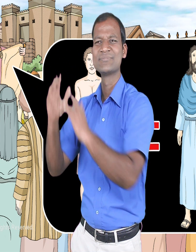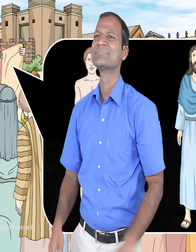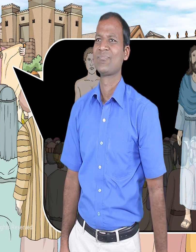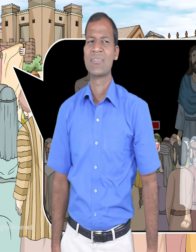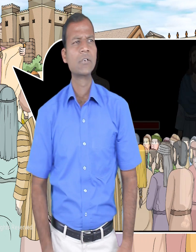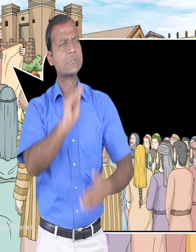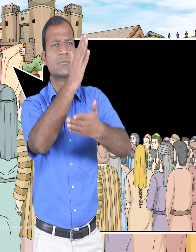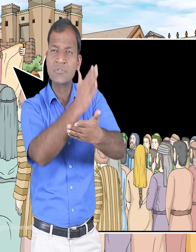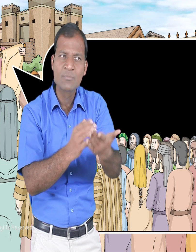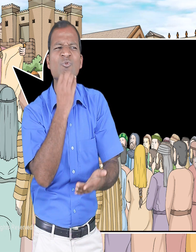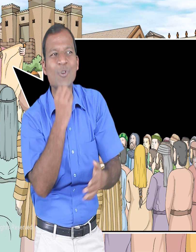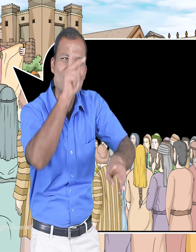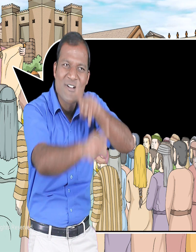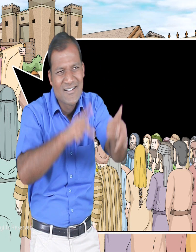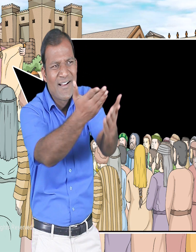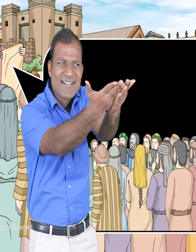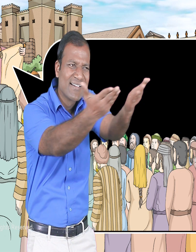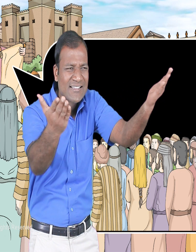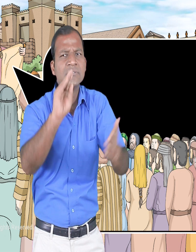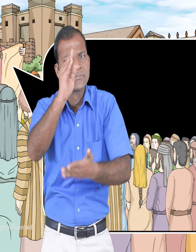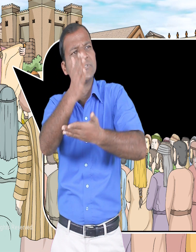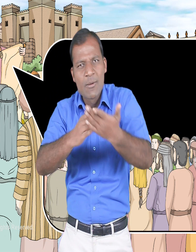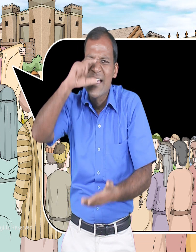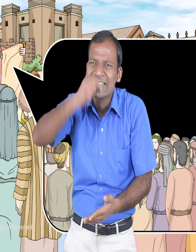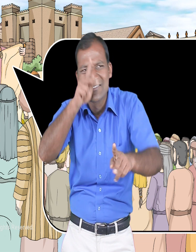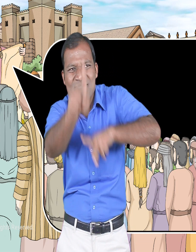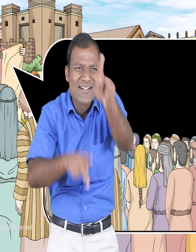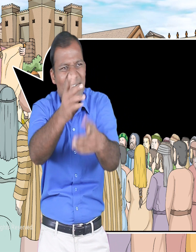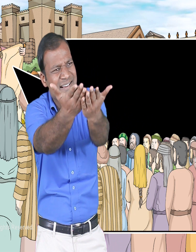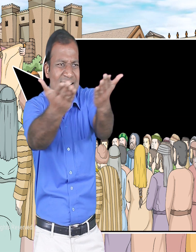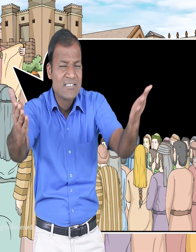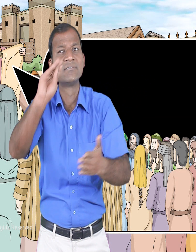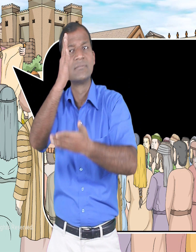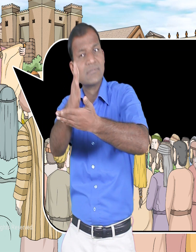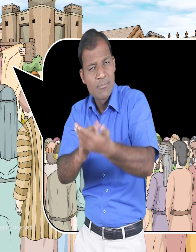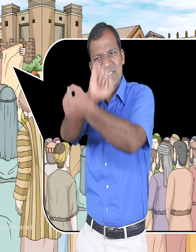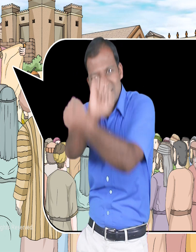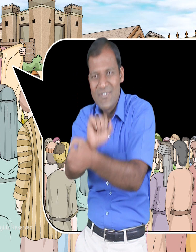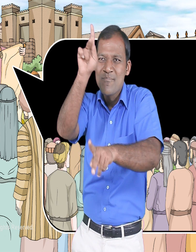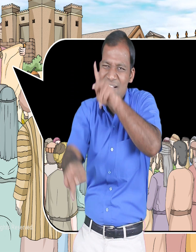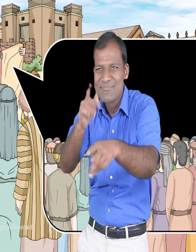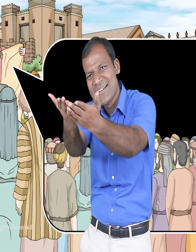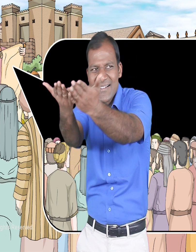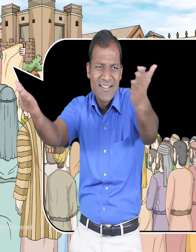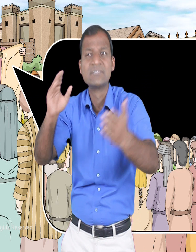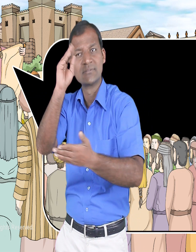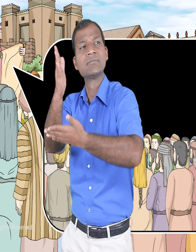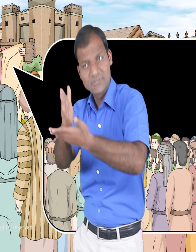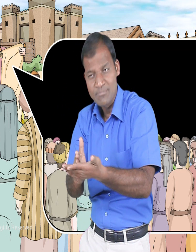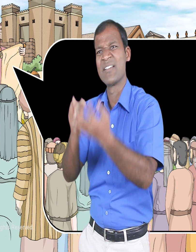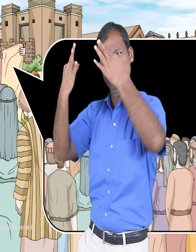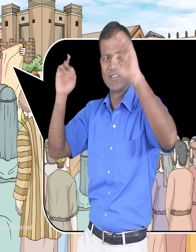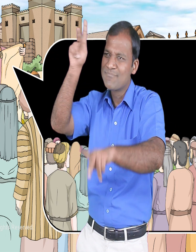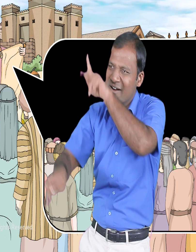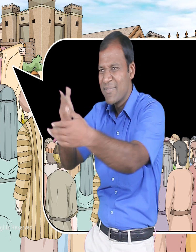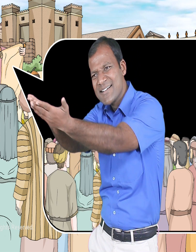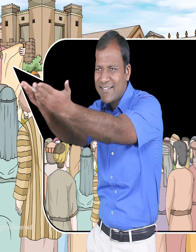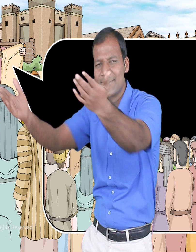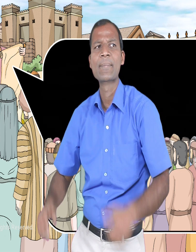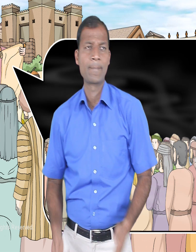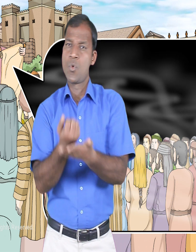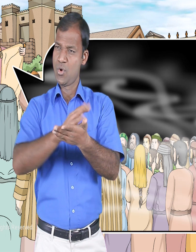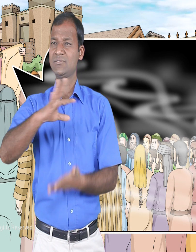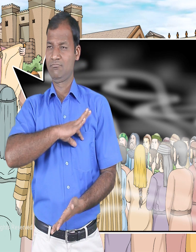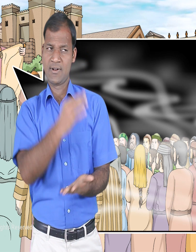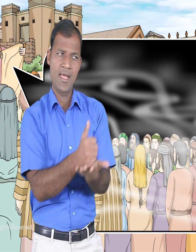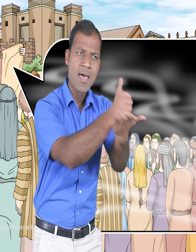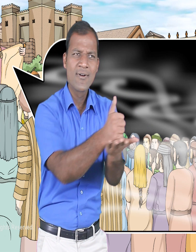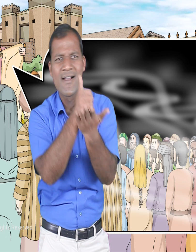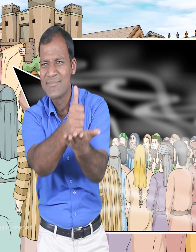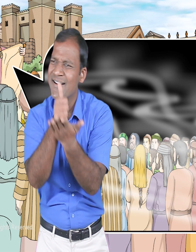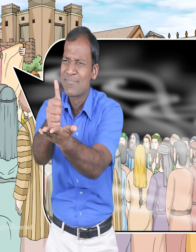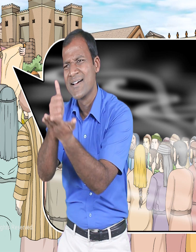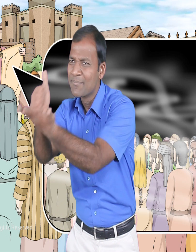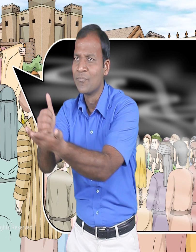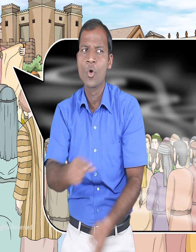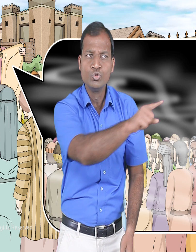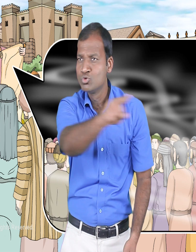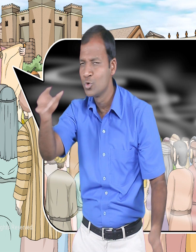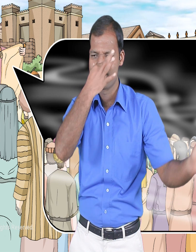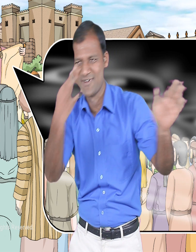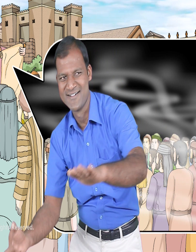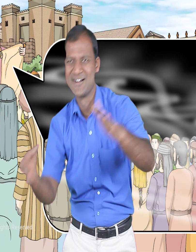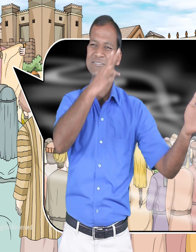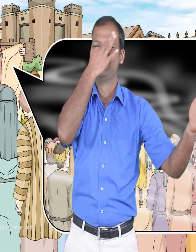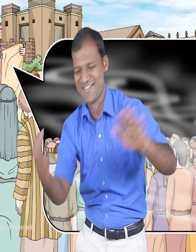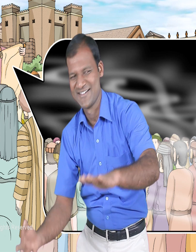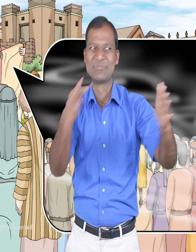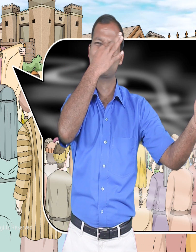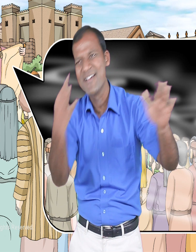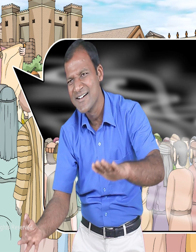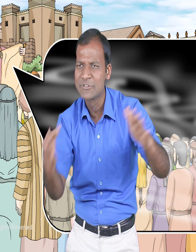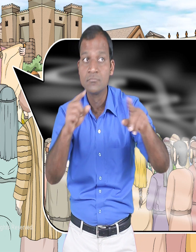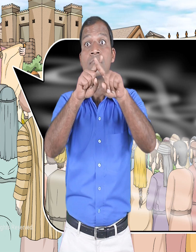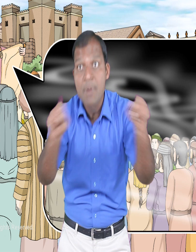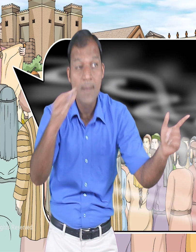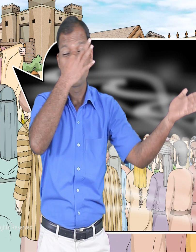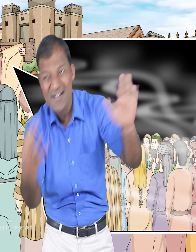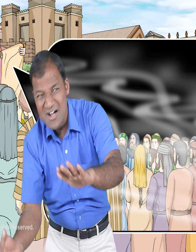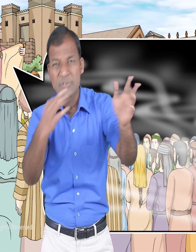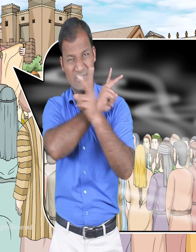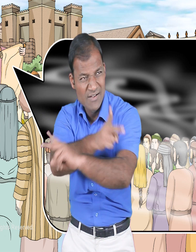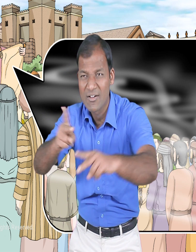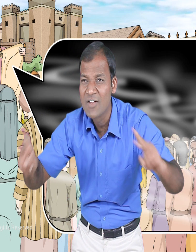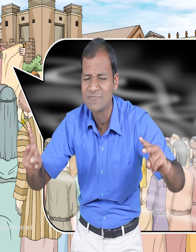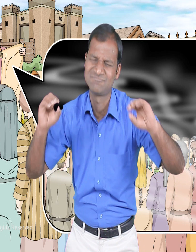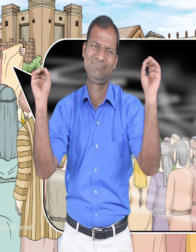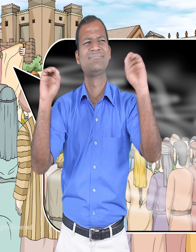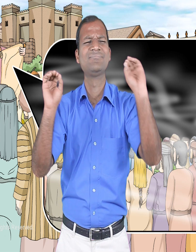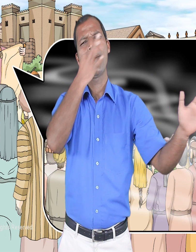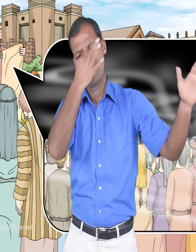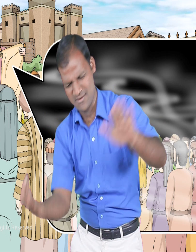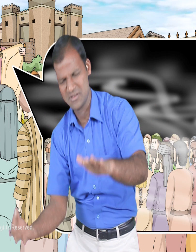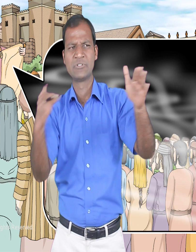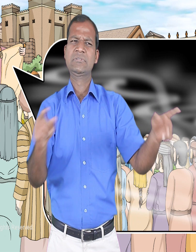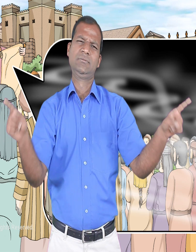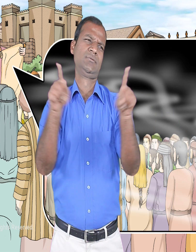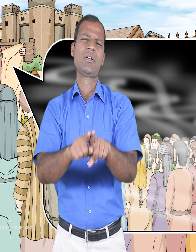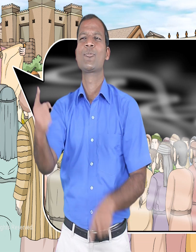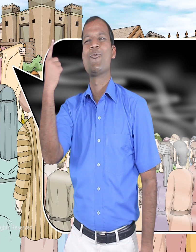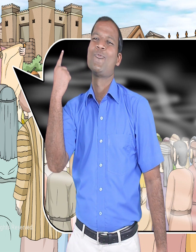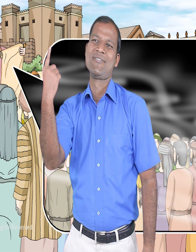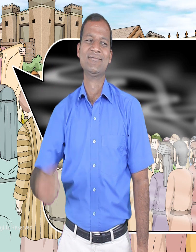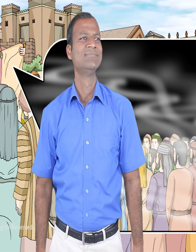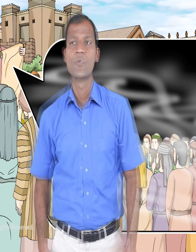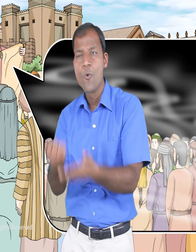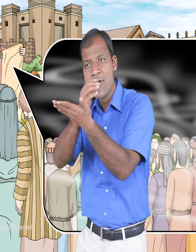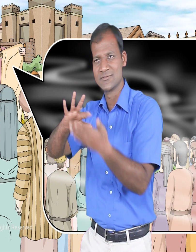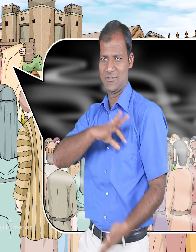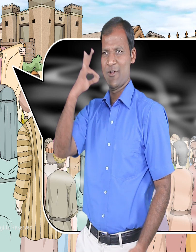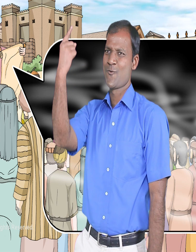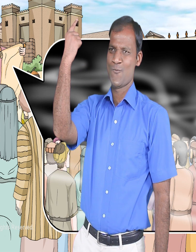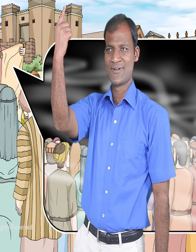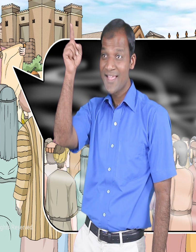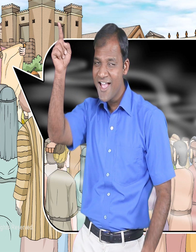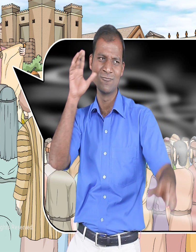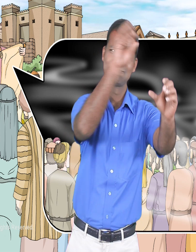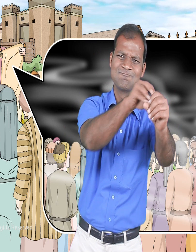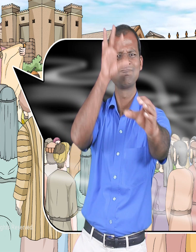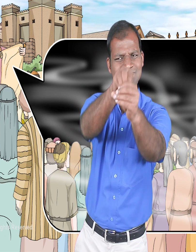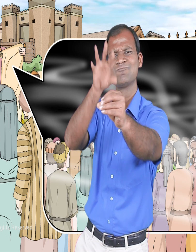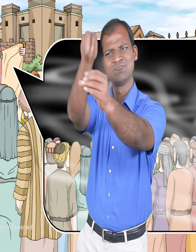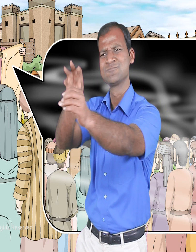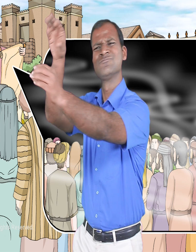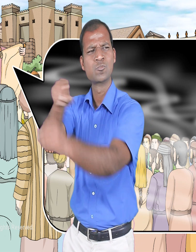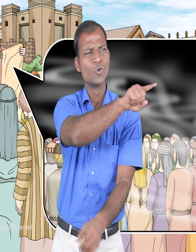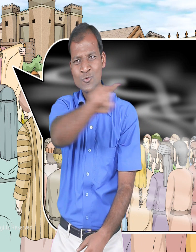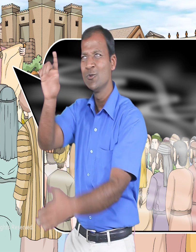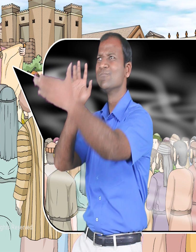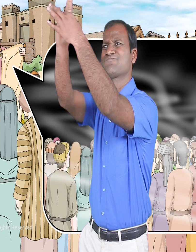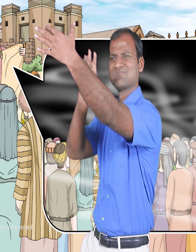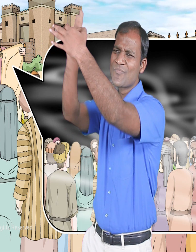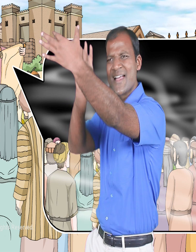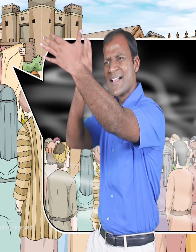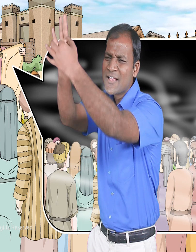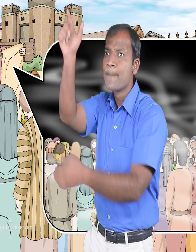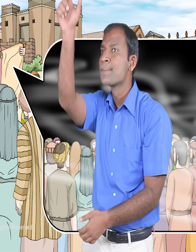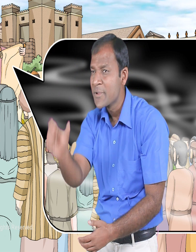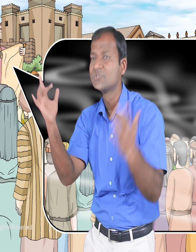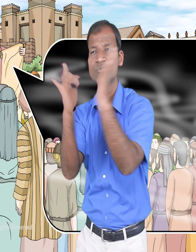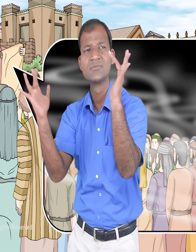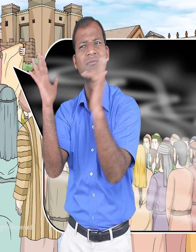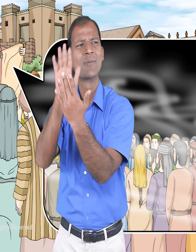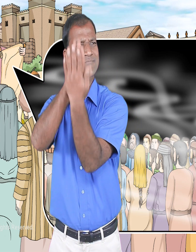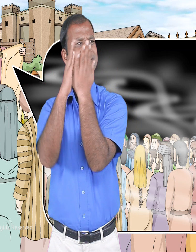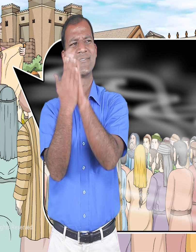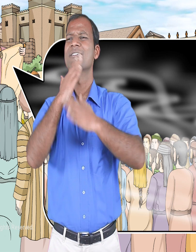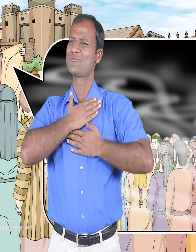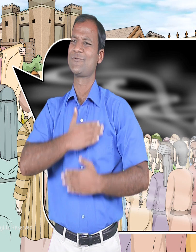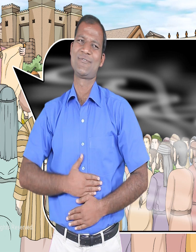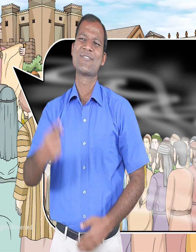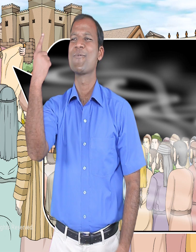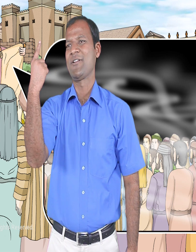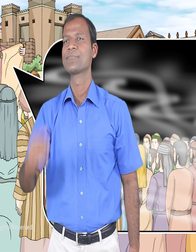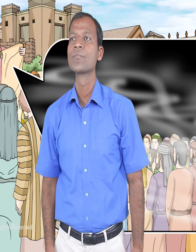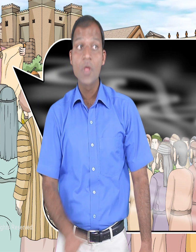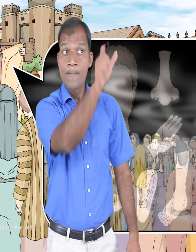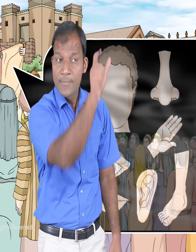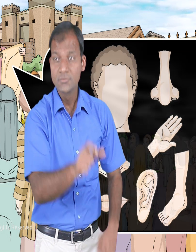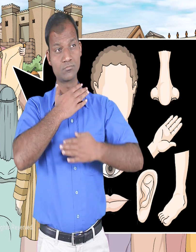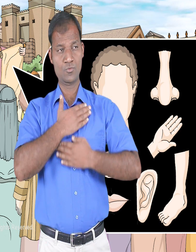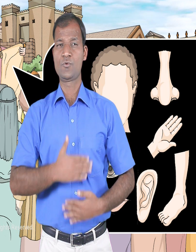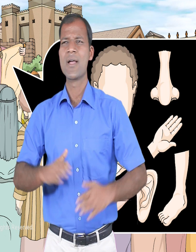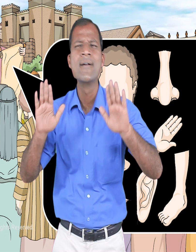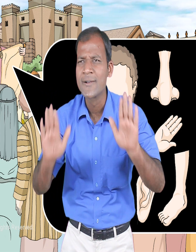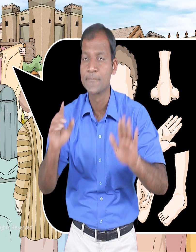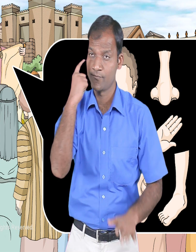For in one Spirit we were all baptized into one body, whether Jews or Greeks, slave or free, and we were all given one Spirit to drink.